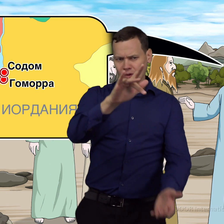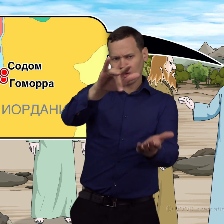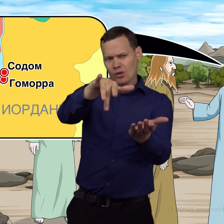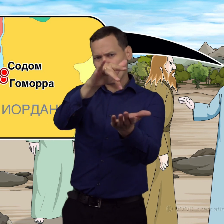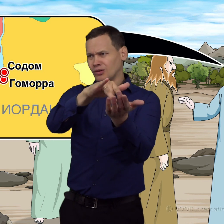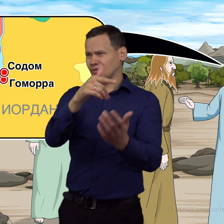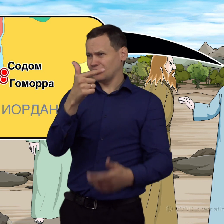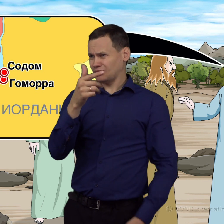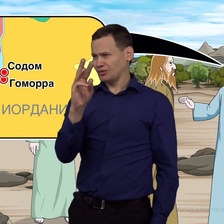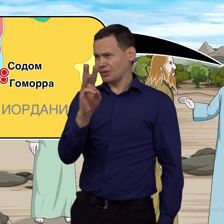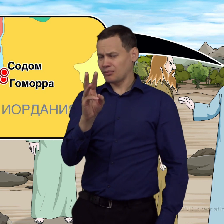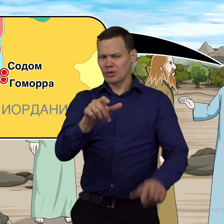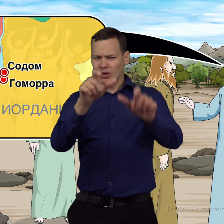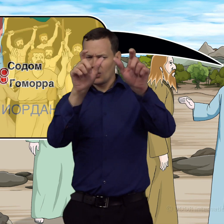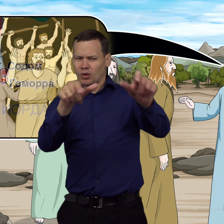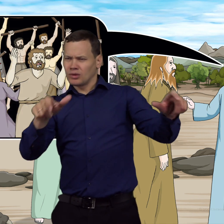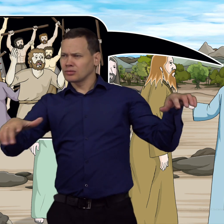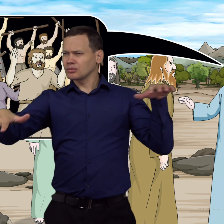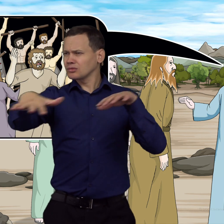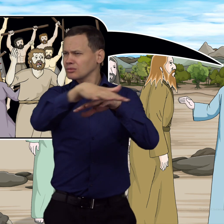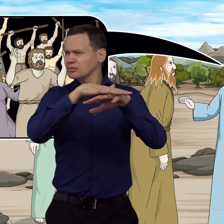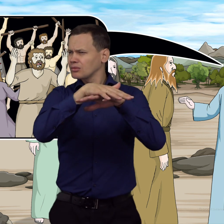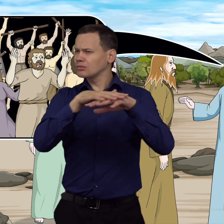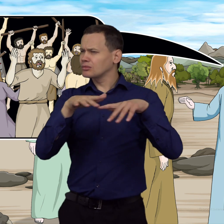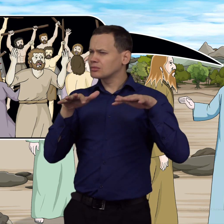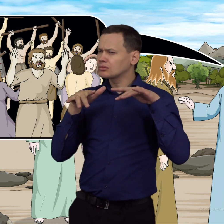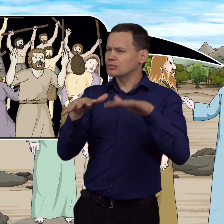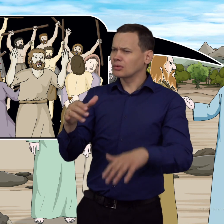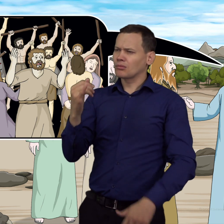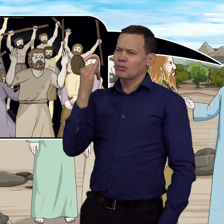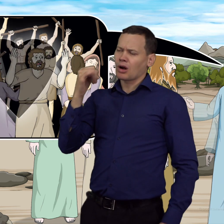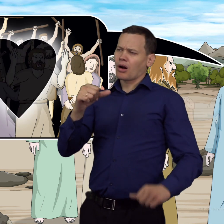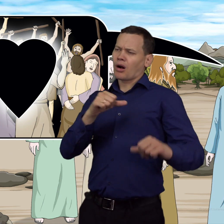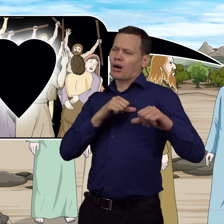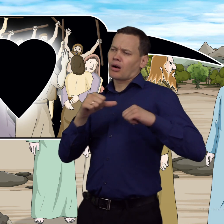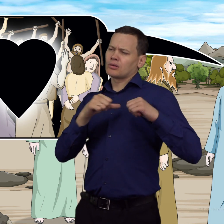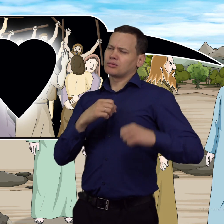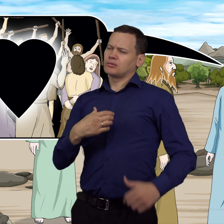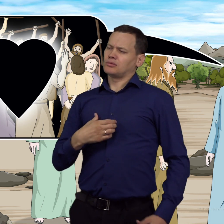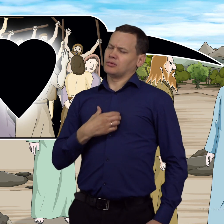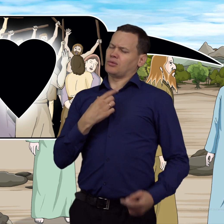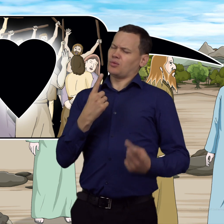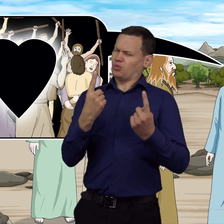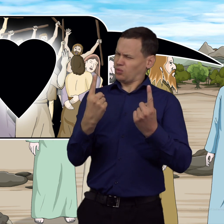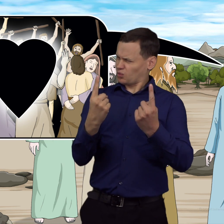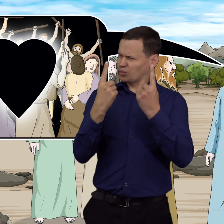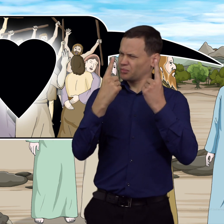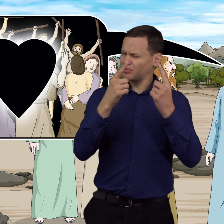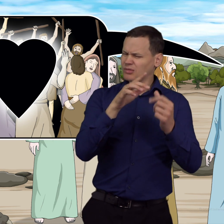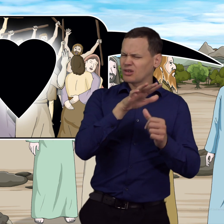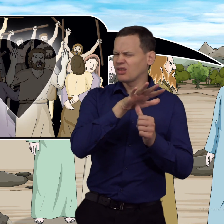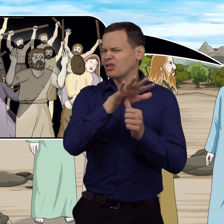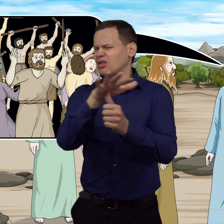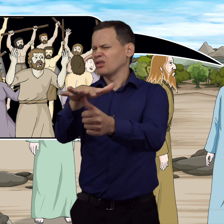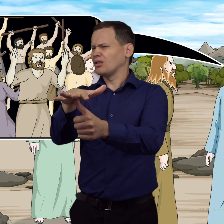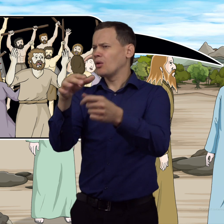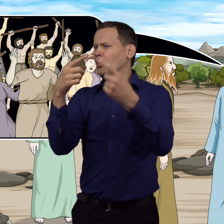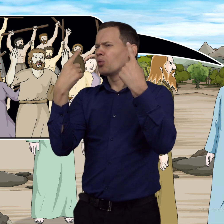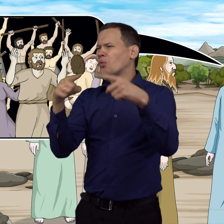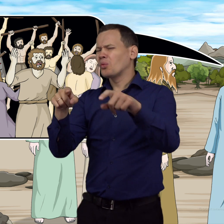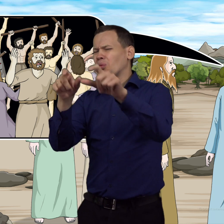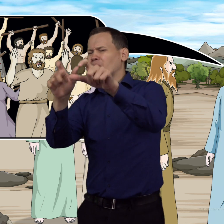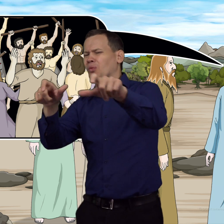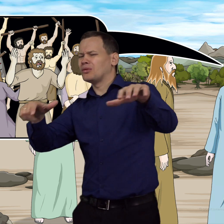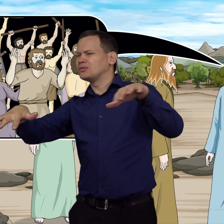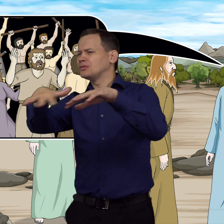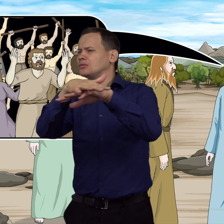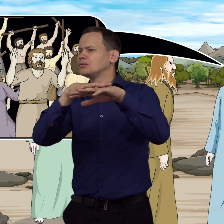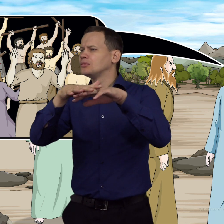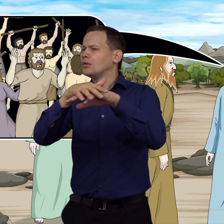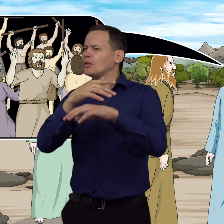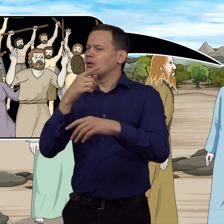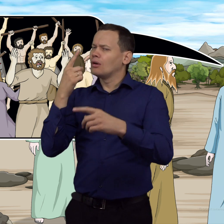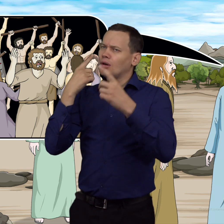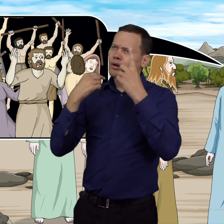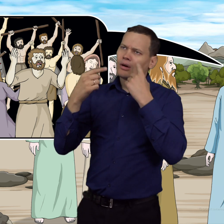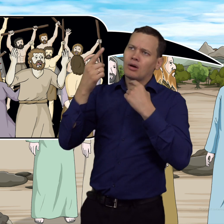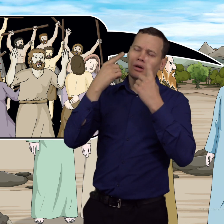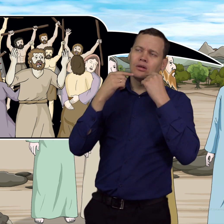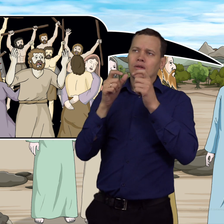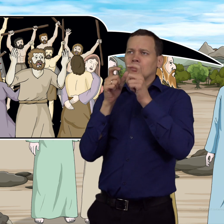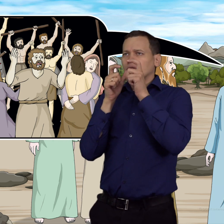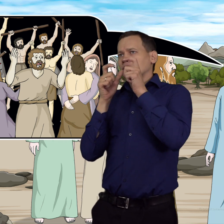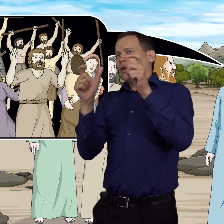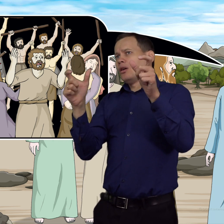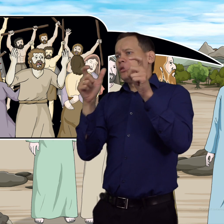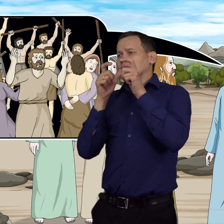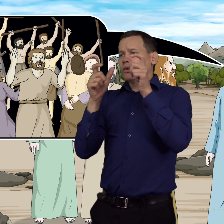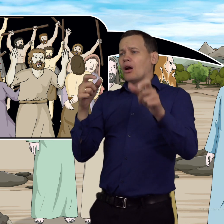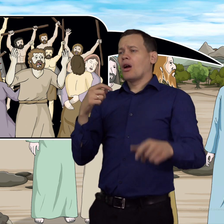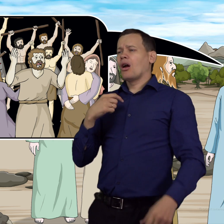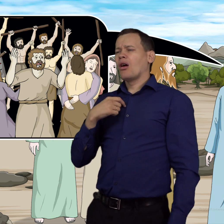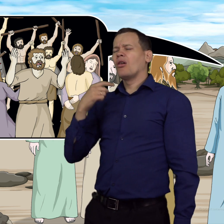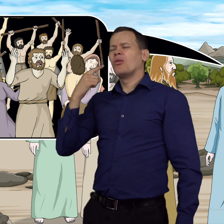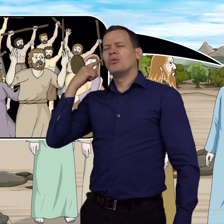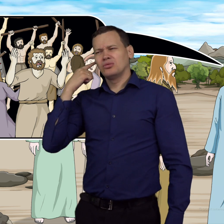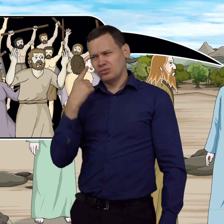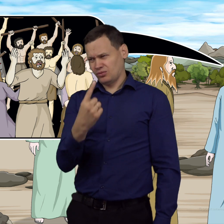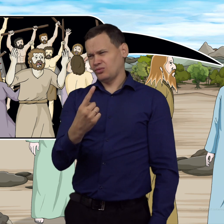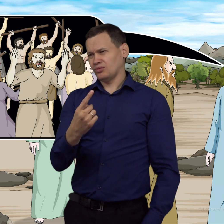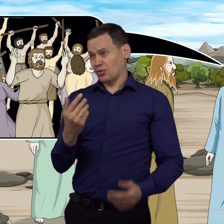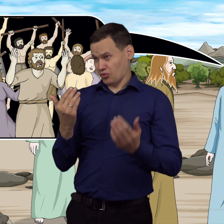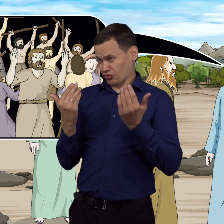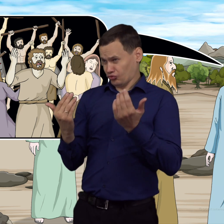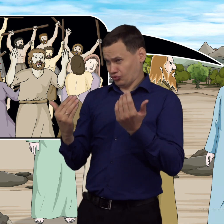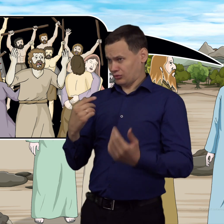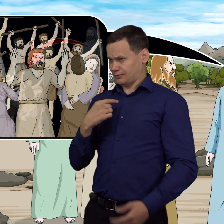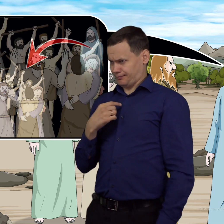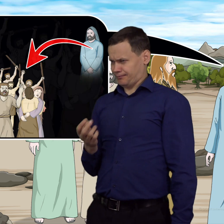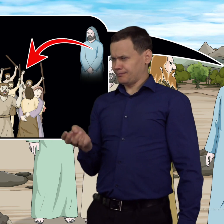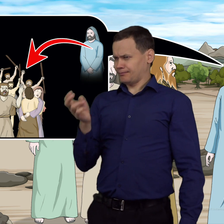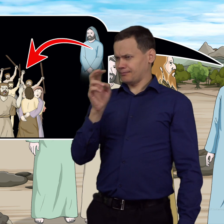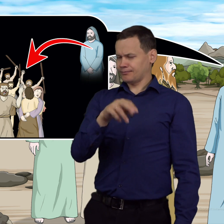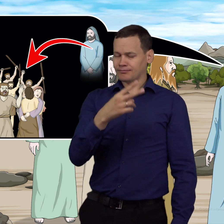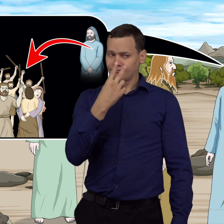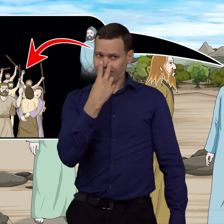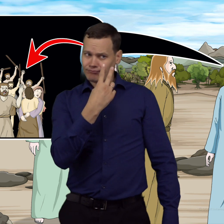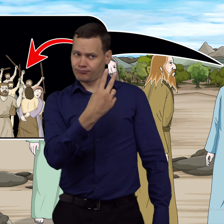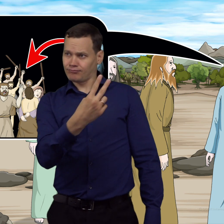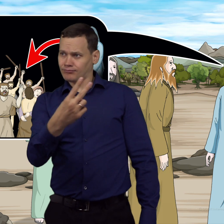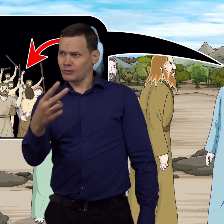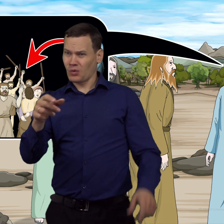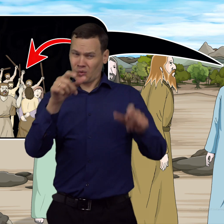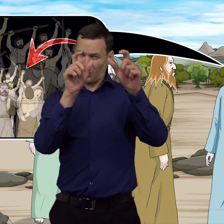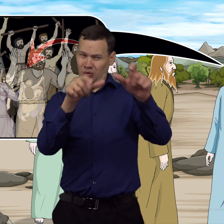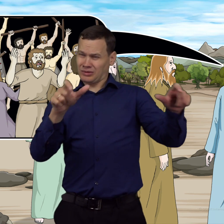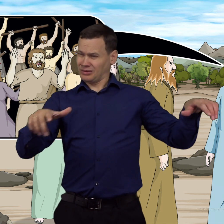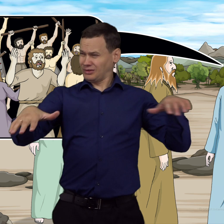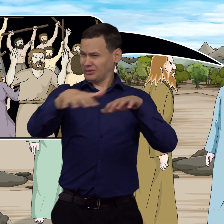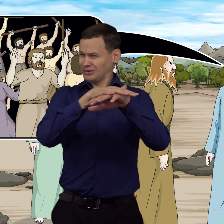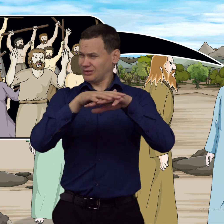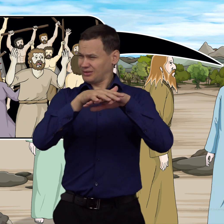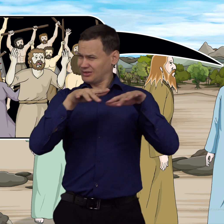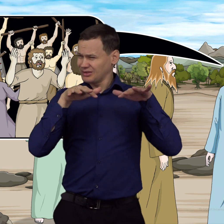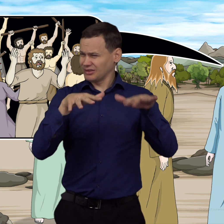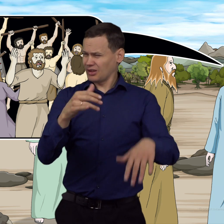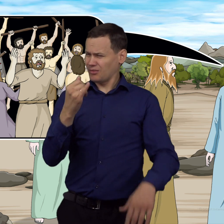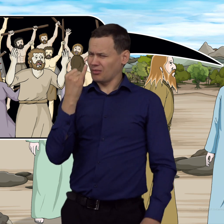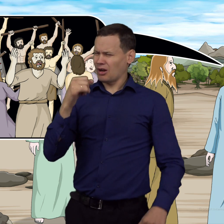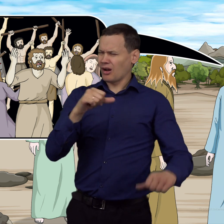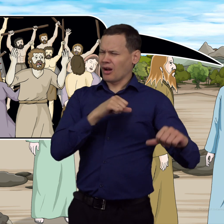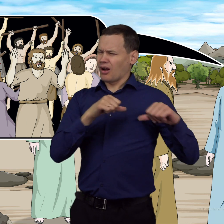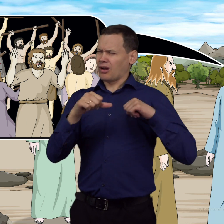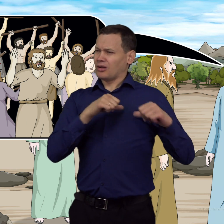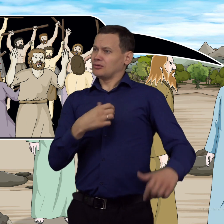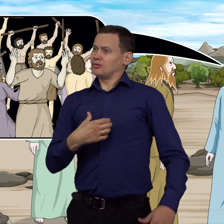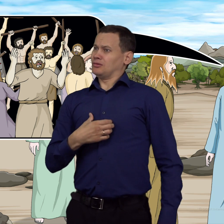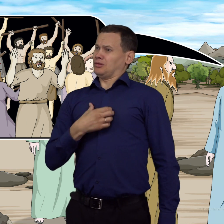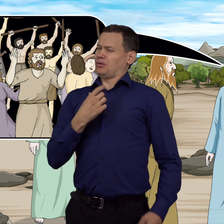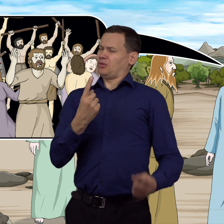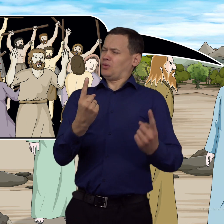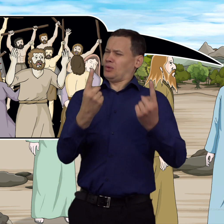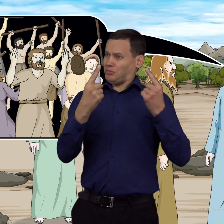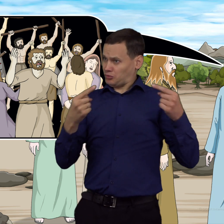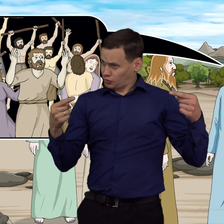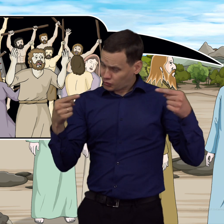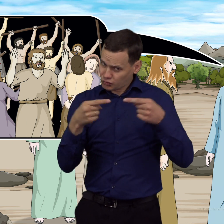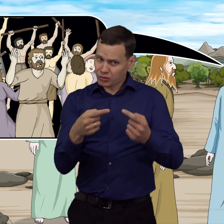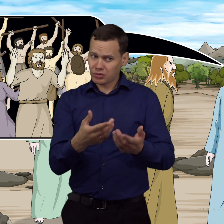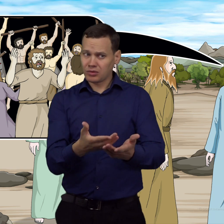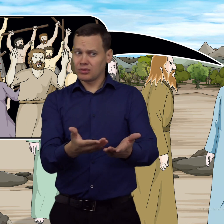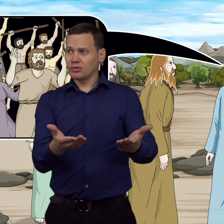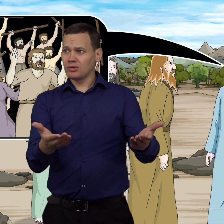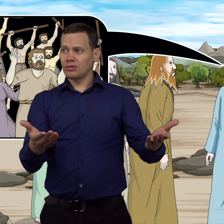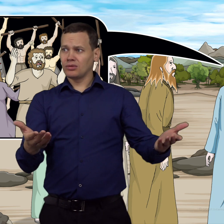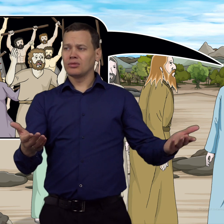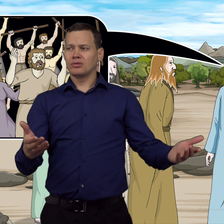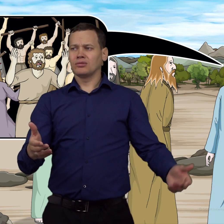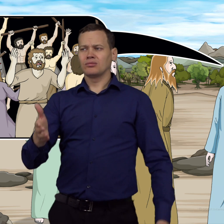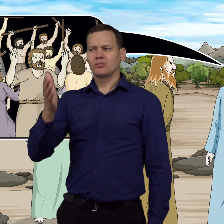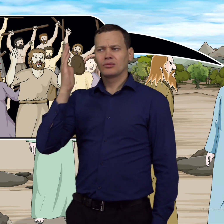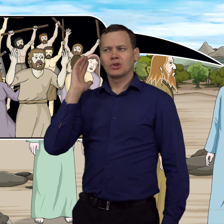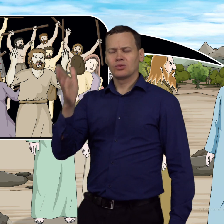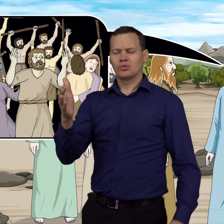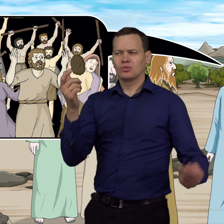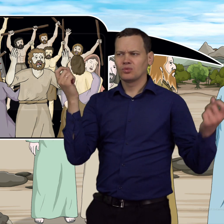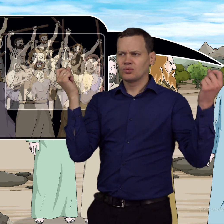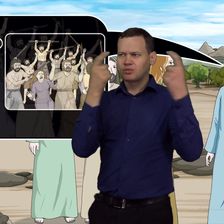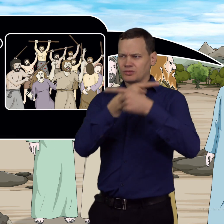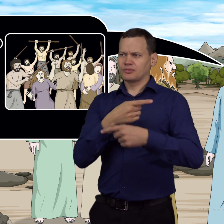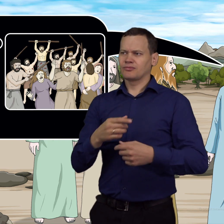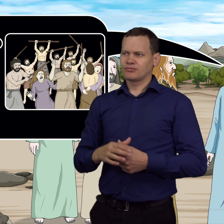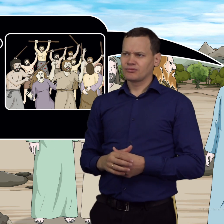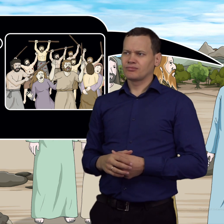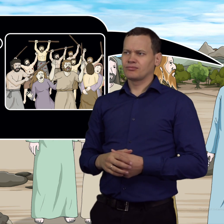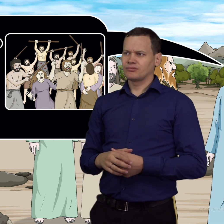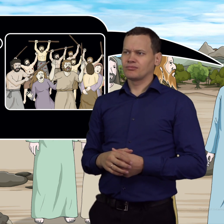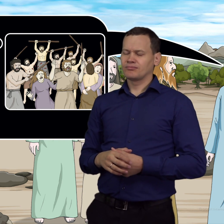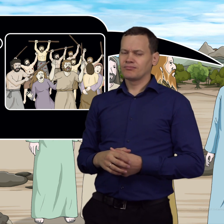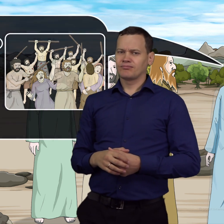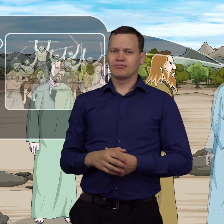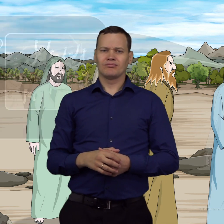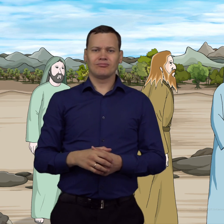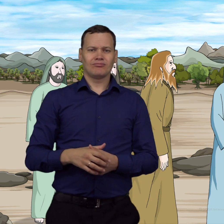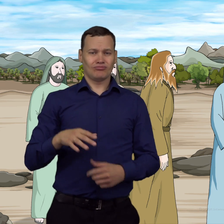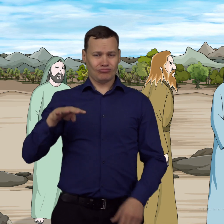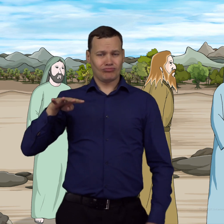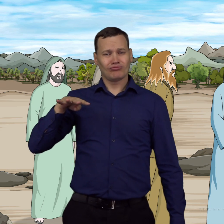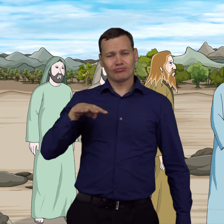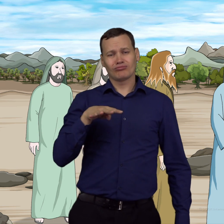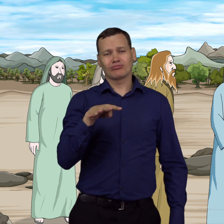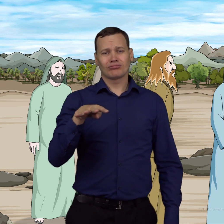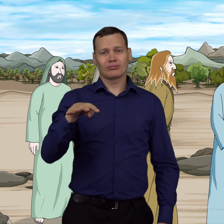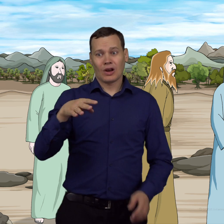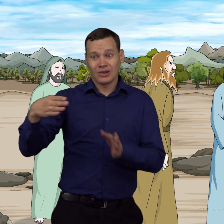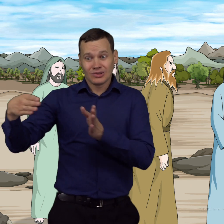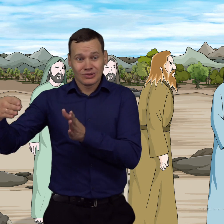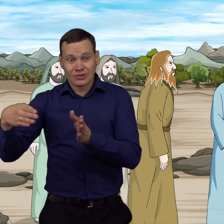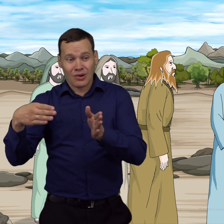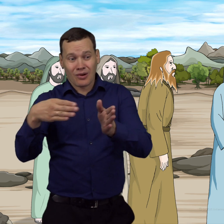Because their sin is so grievous, I will go down to see if their actions fully justify the outcry that has reached Me. If not, I will find out.”